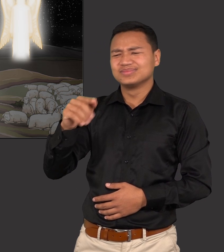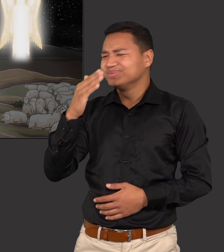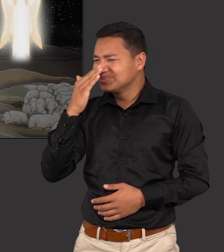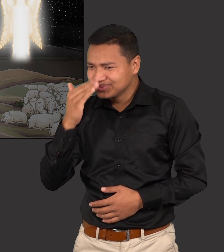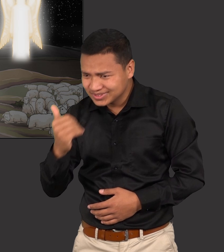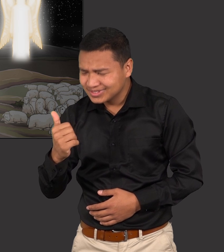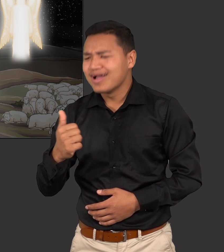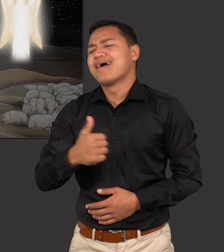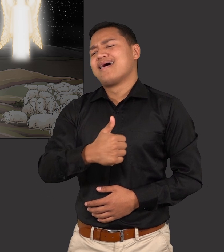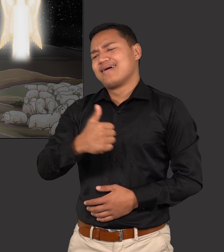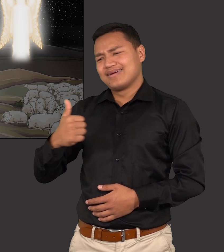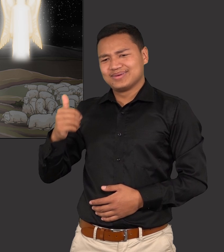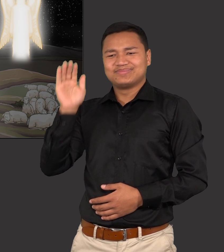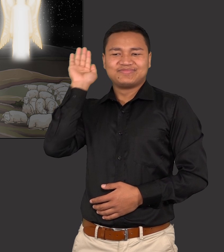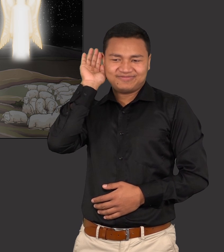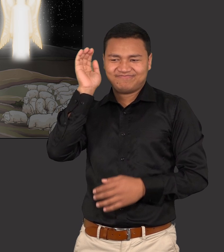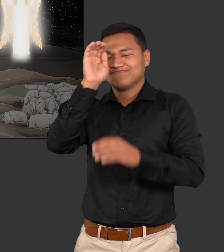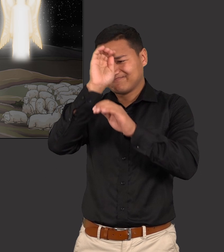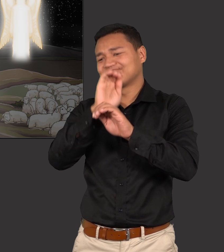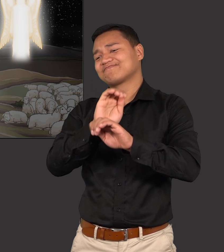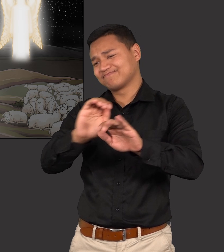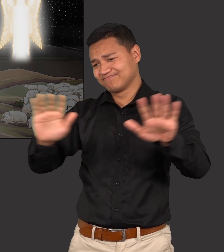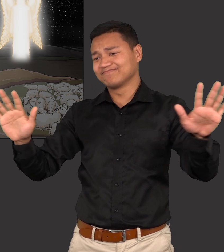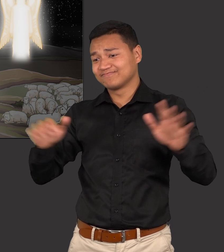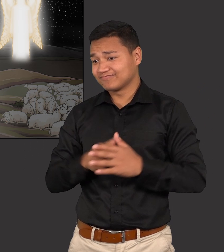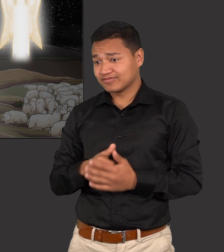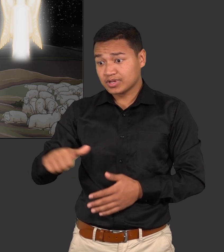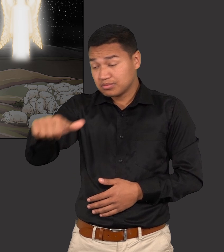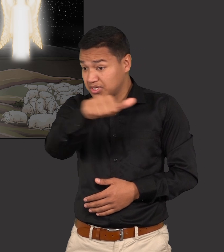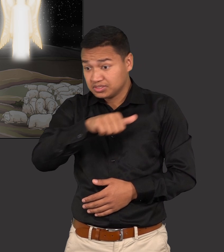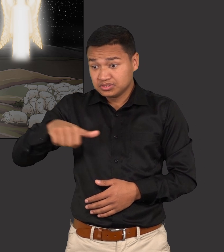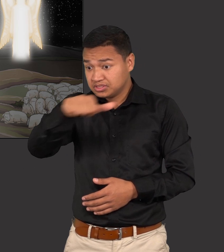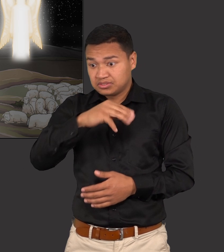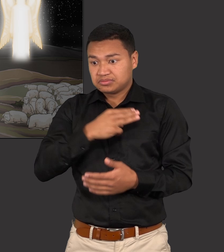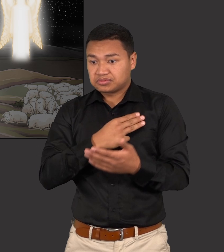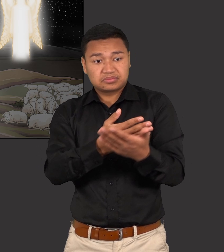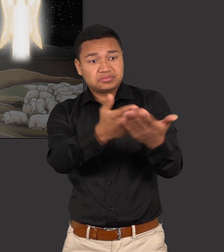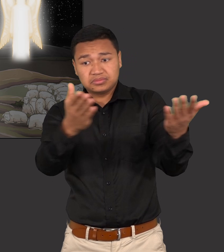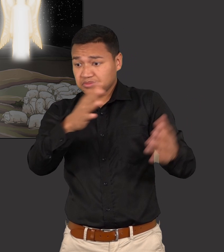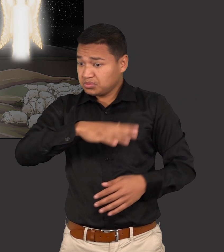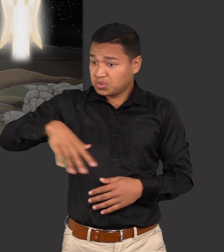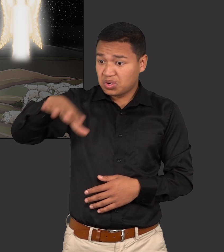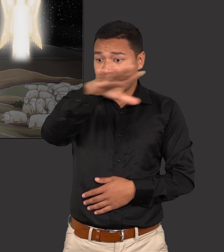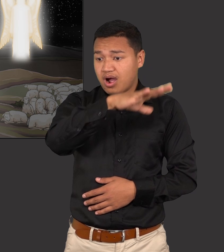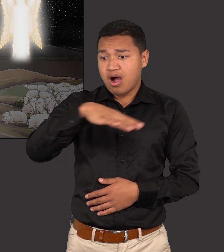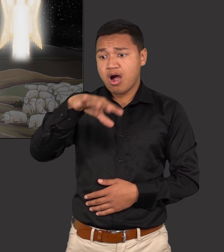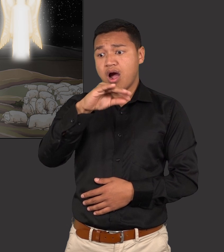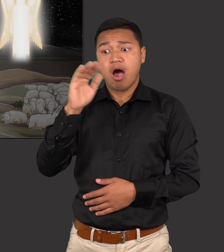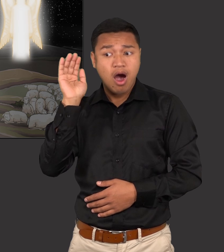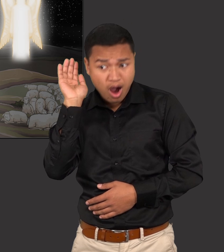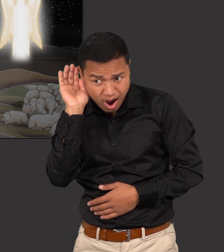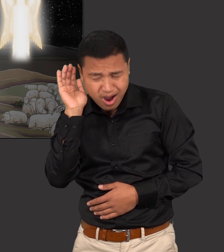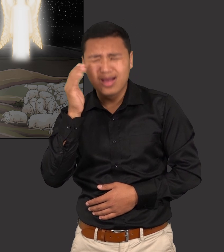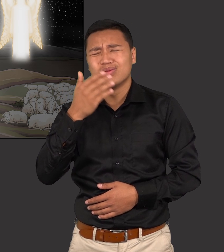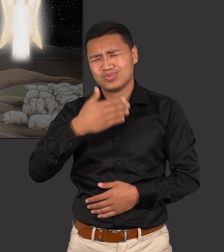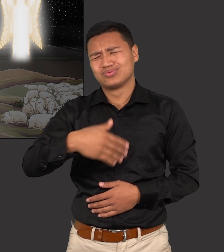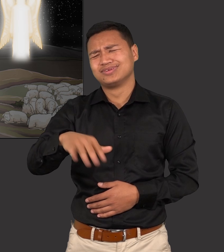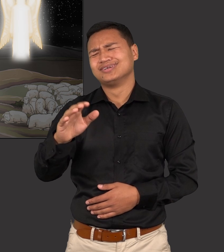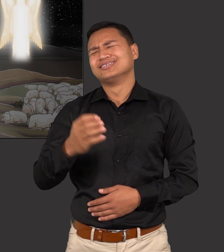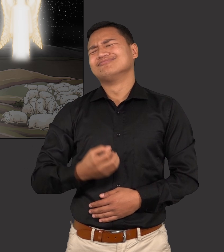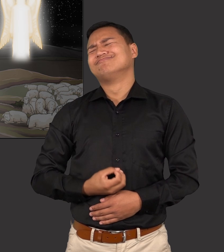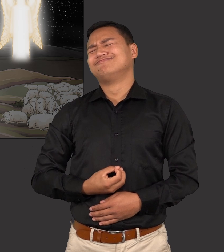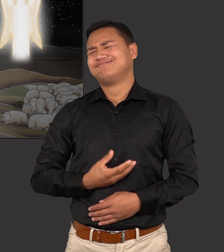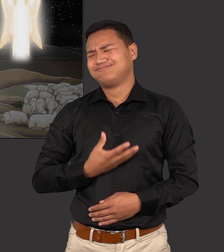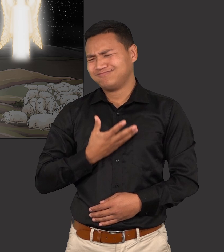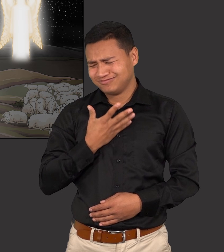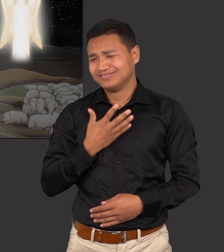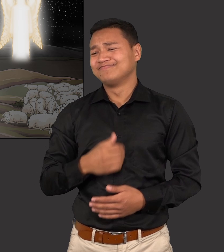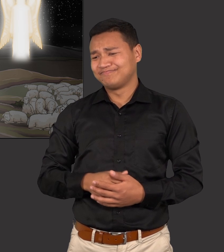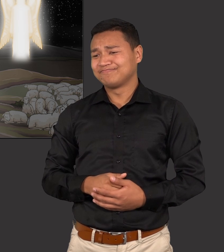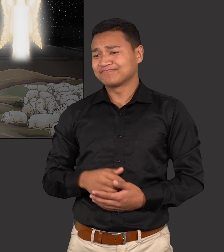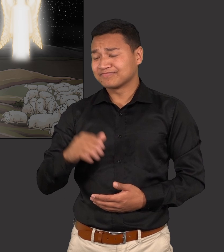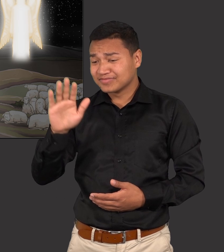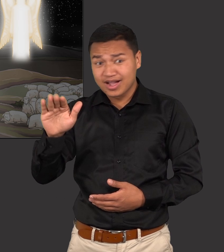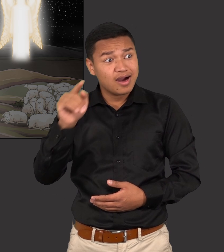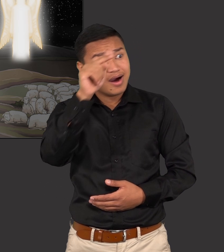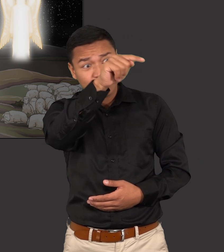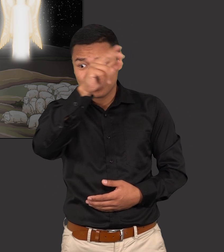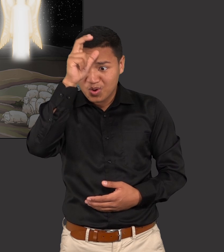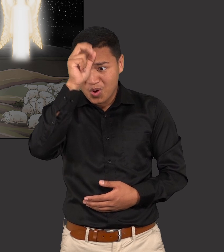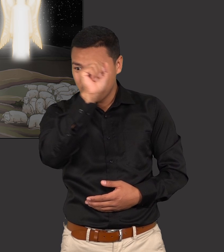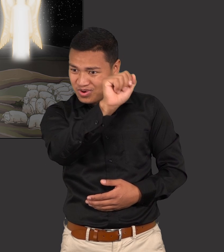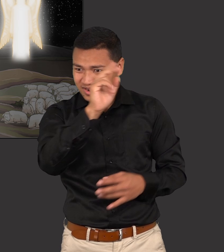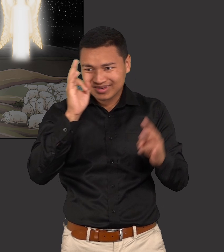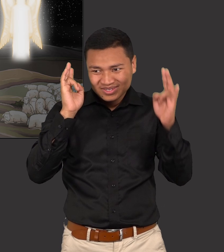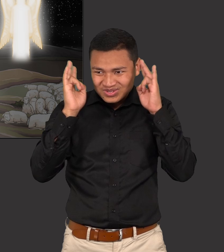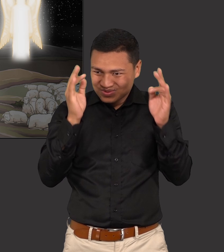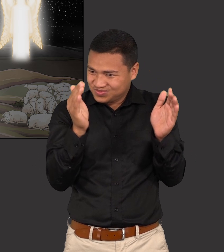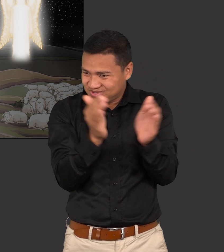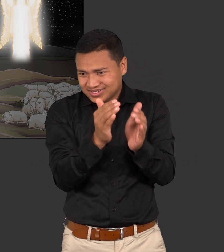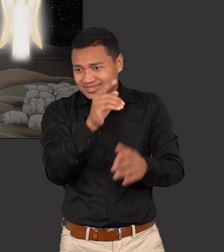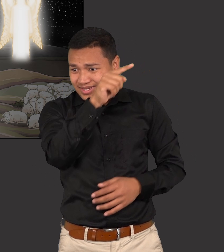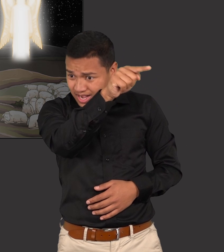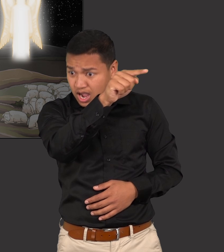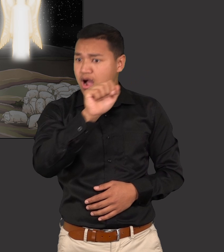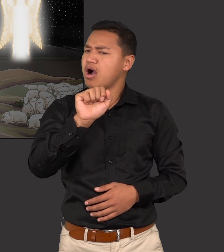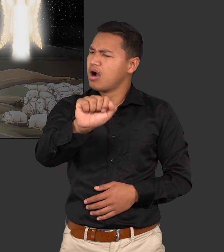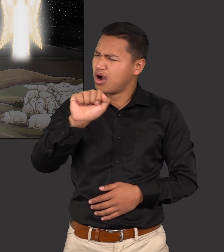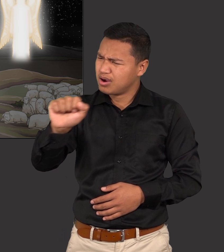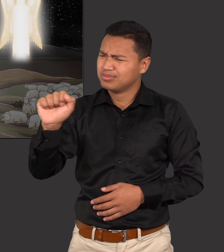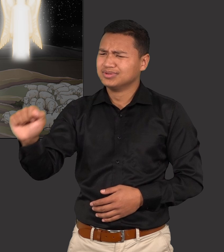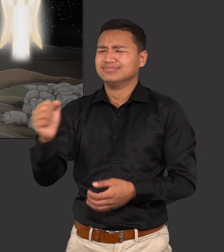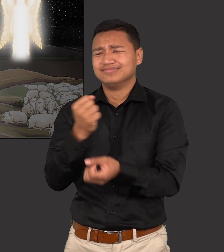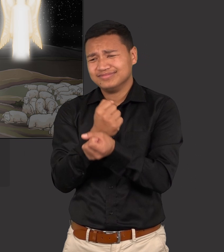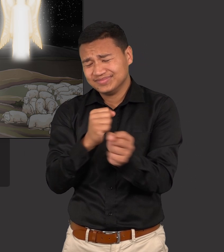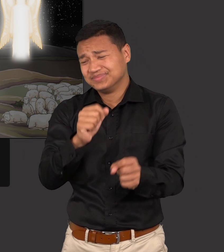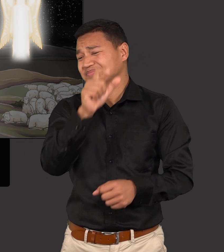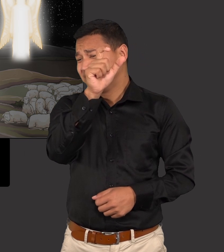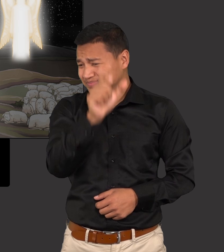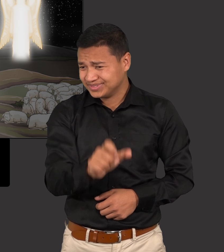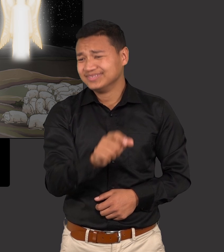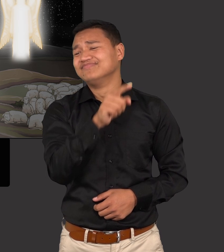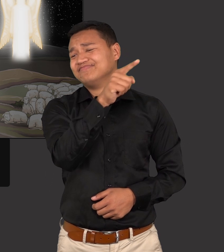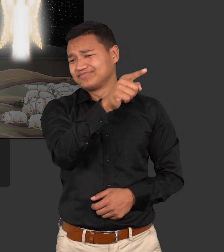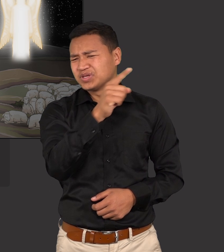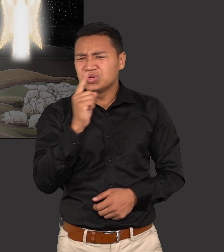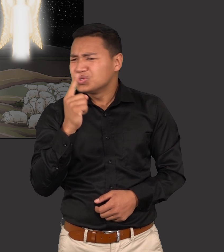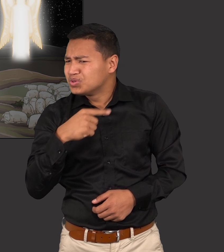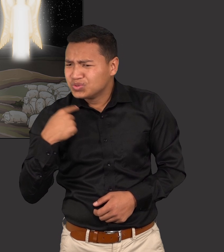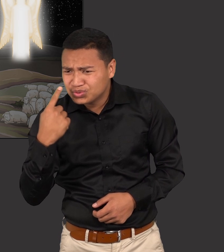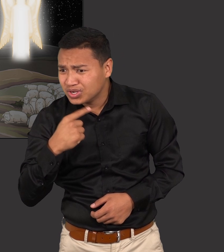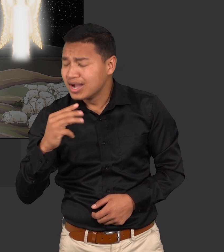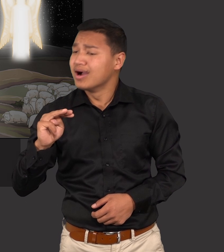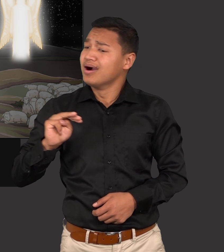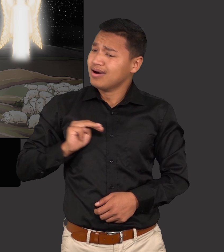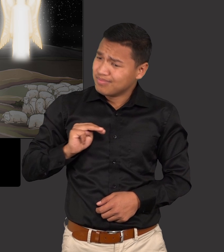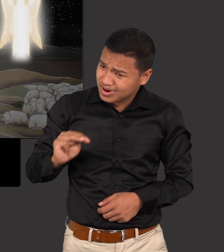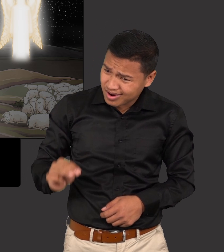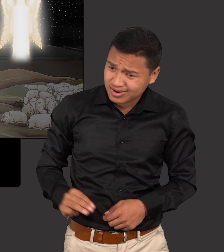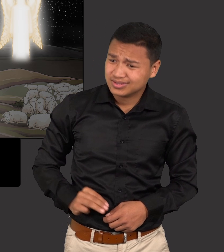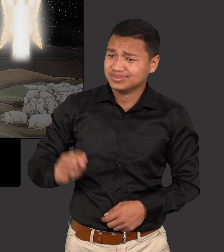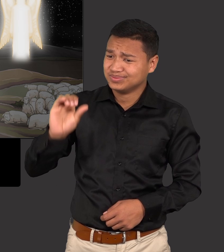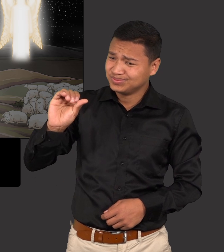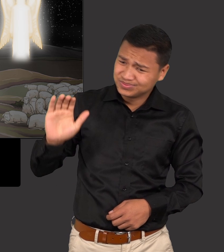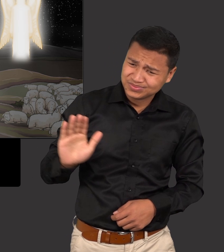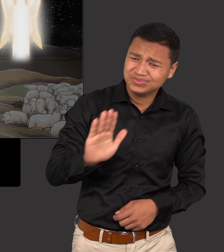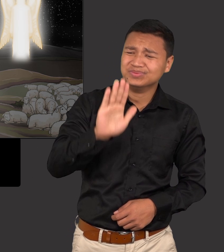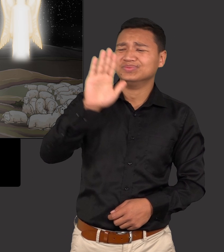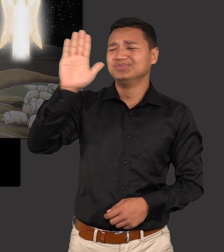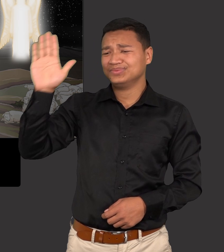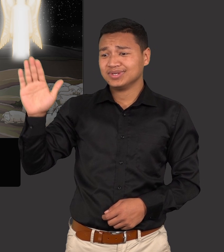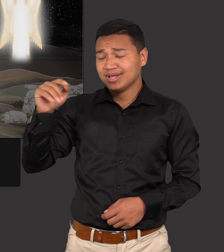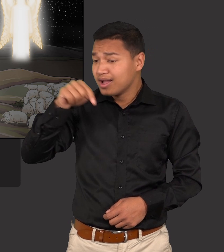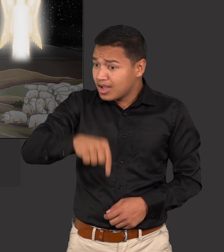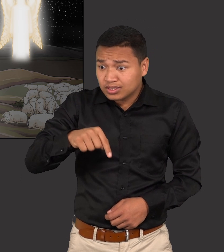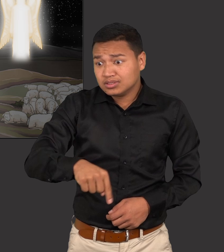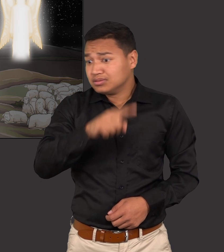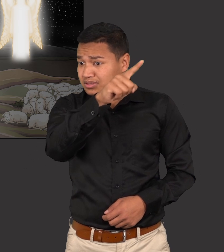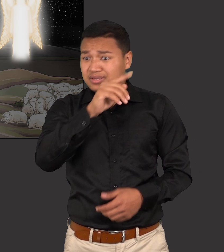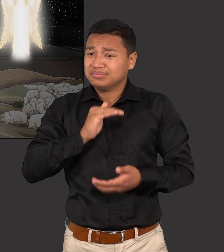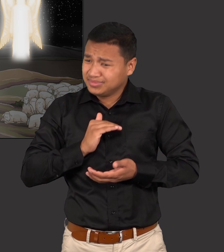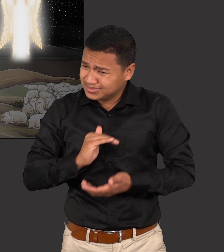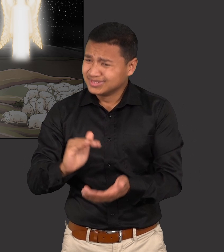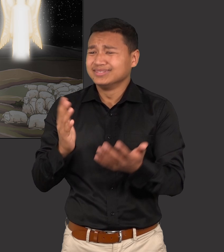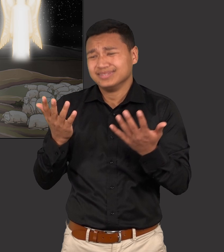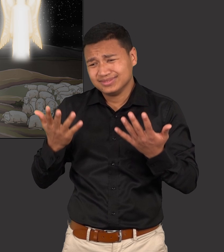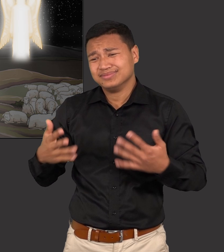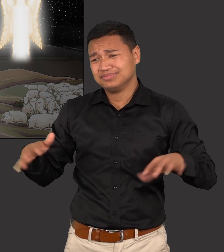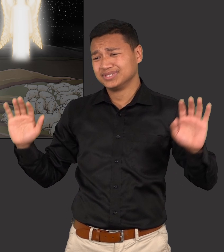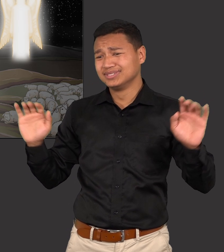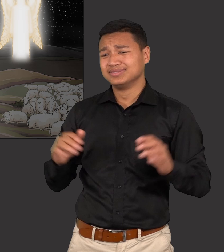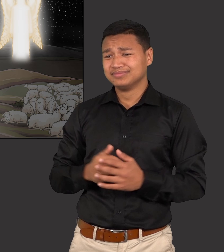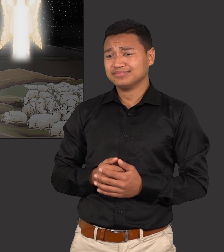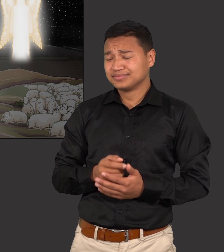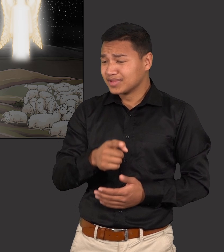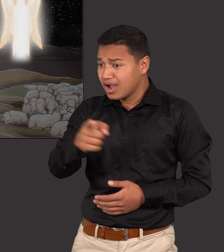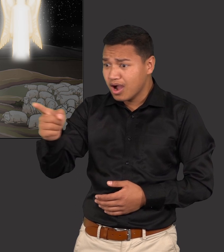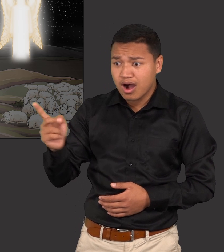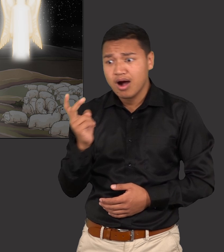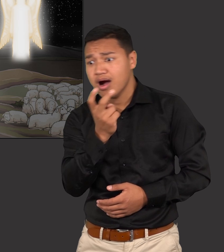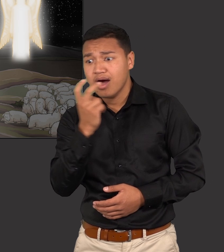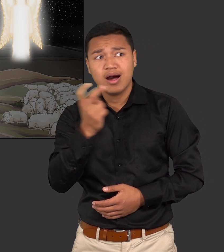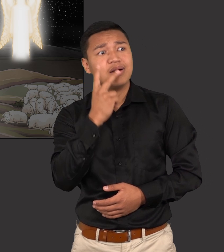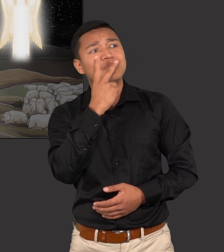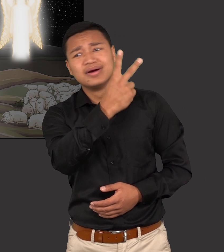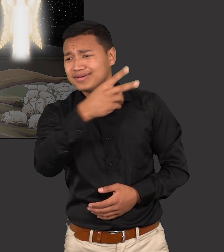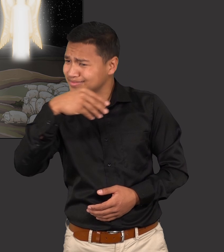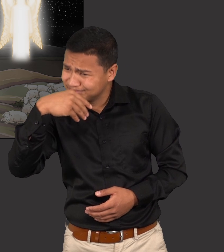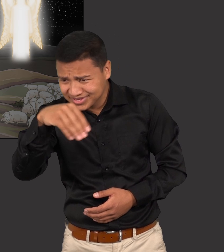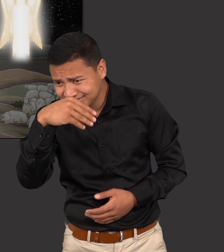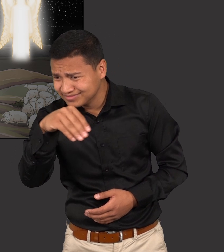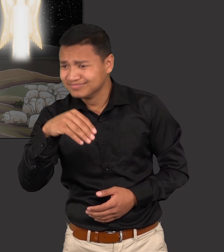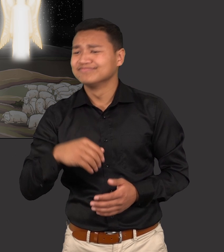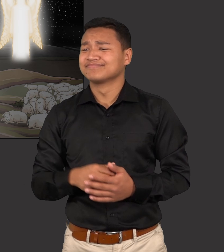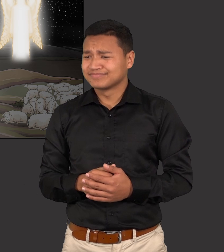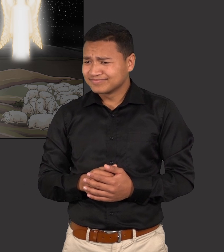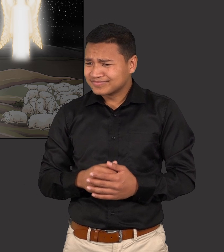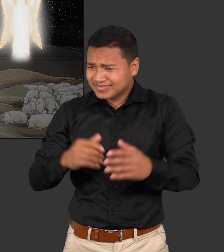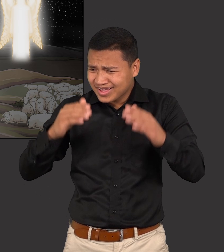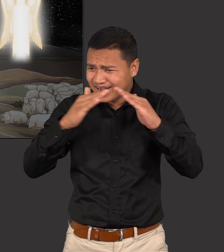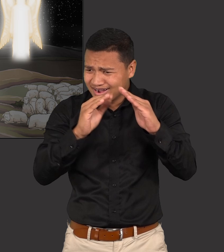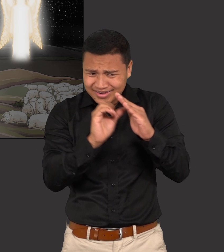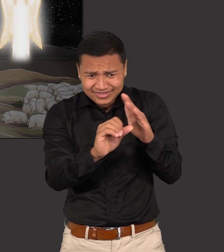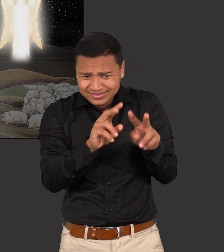For behold, I bring you good news of great joy that will be for all the people: Today in the city of David a Savior has been born to you.